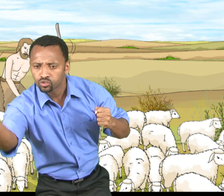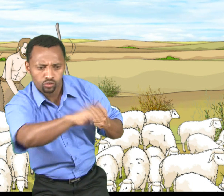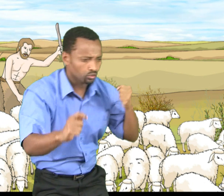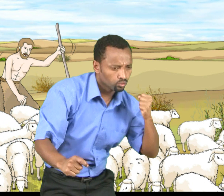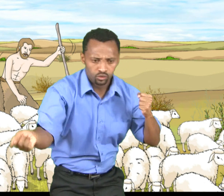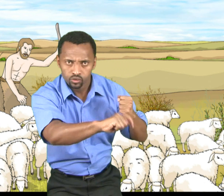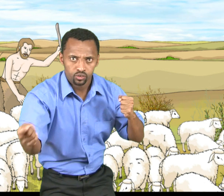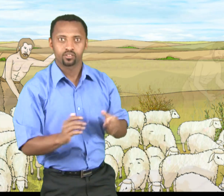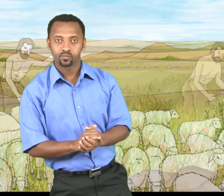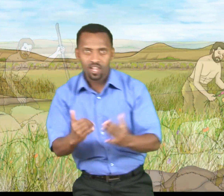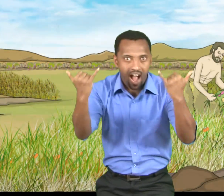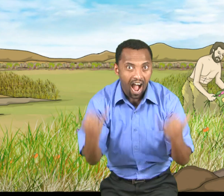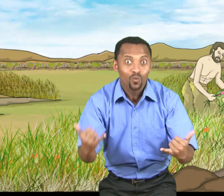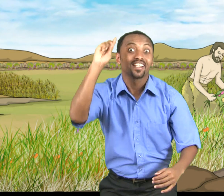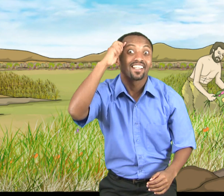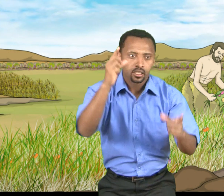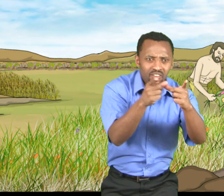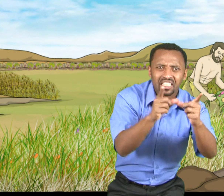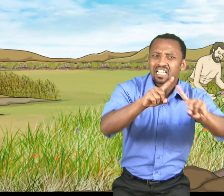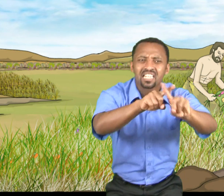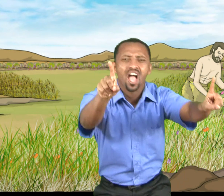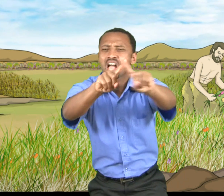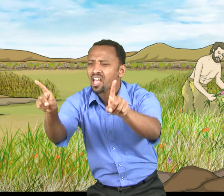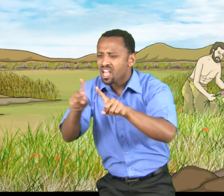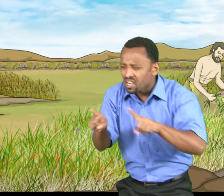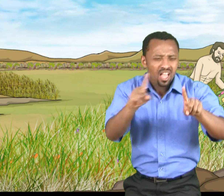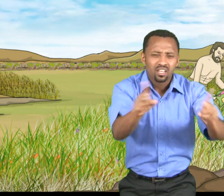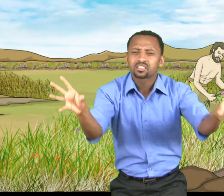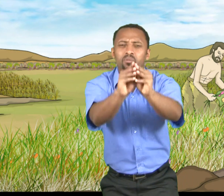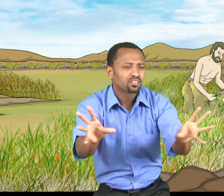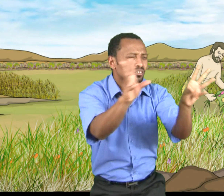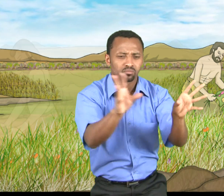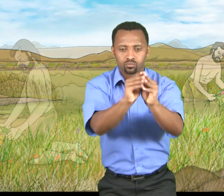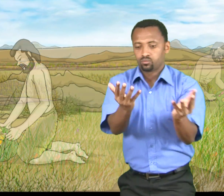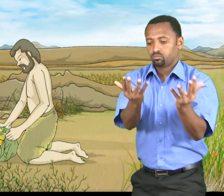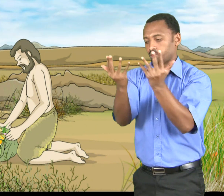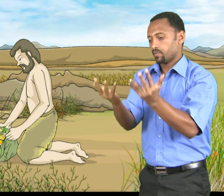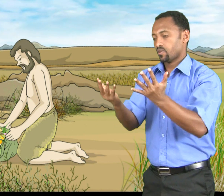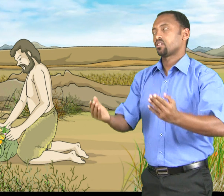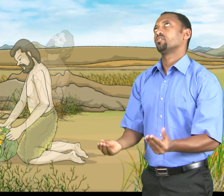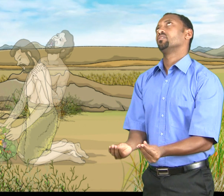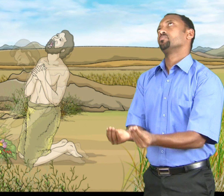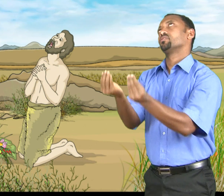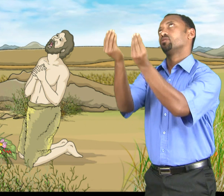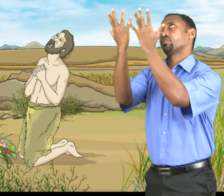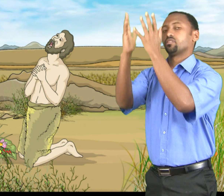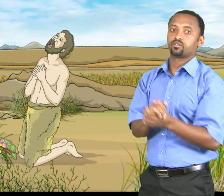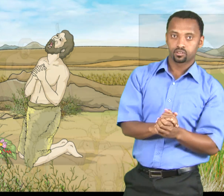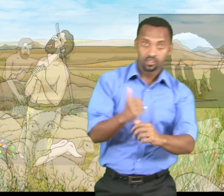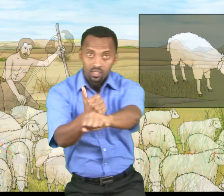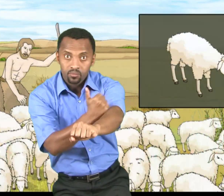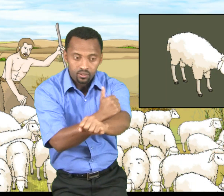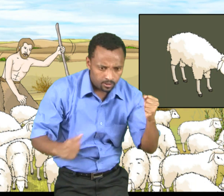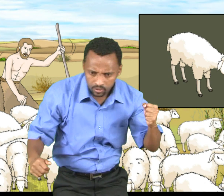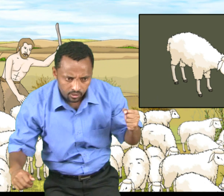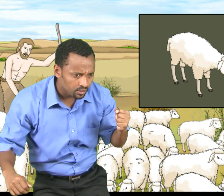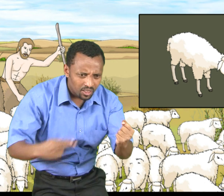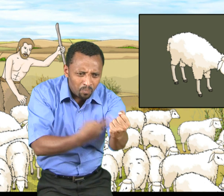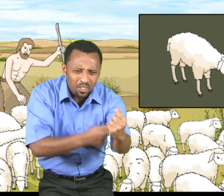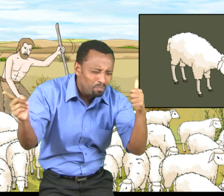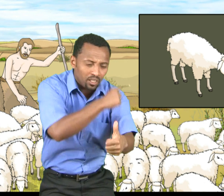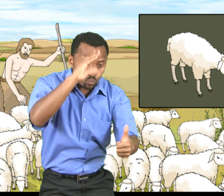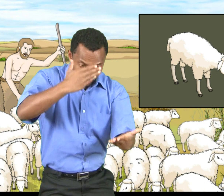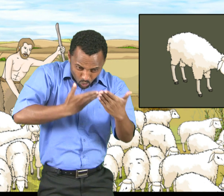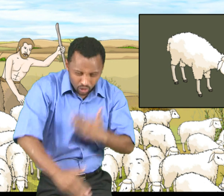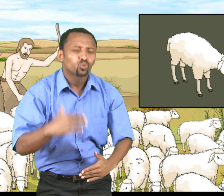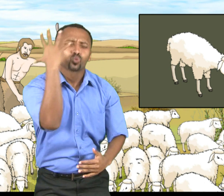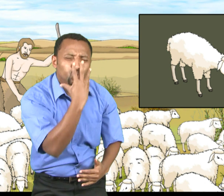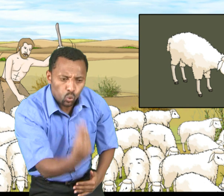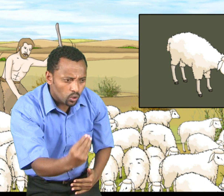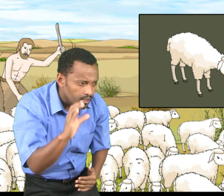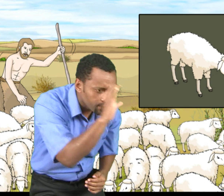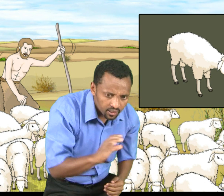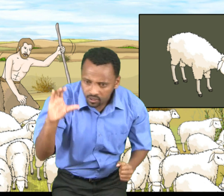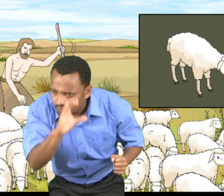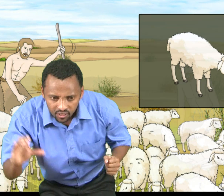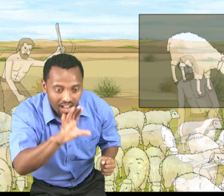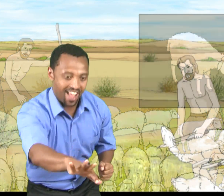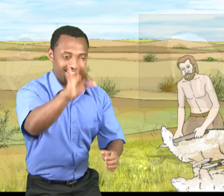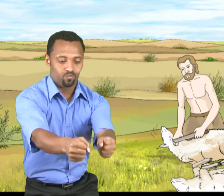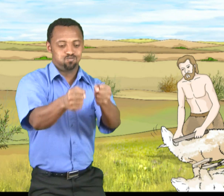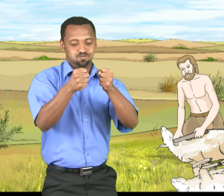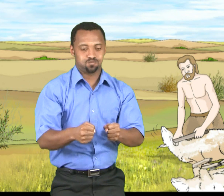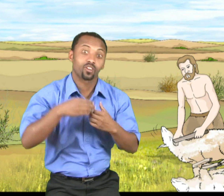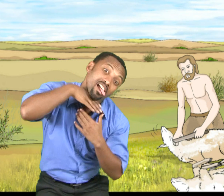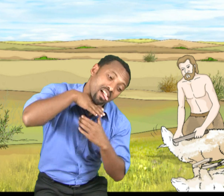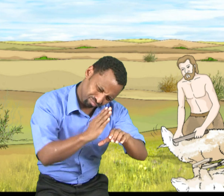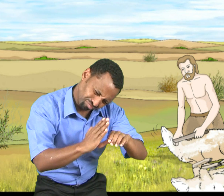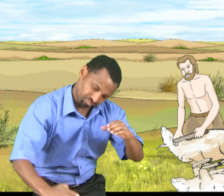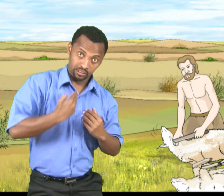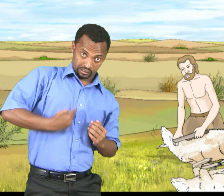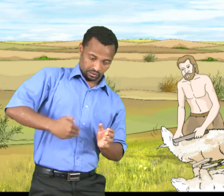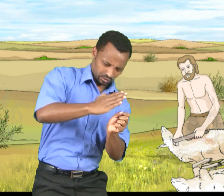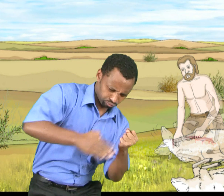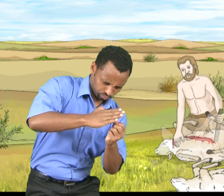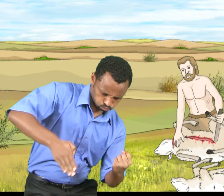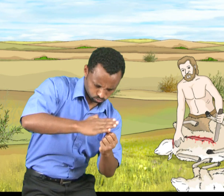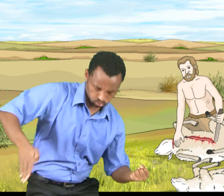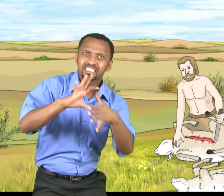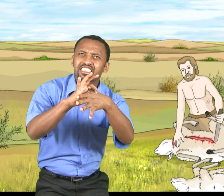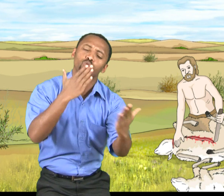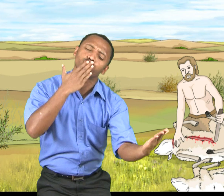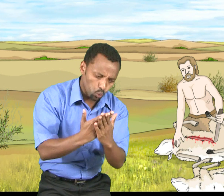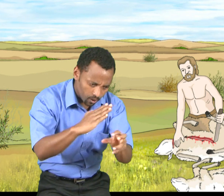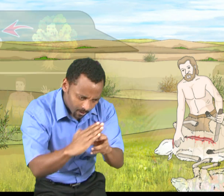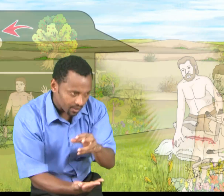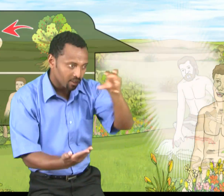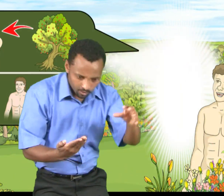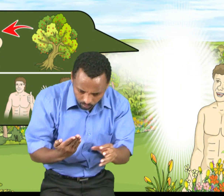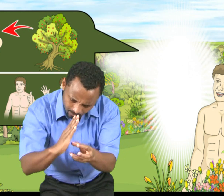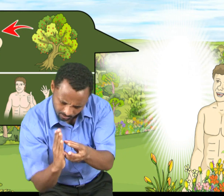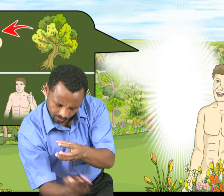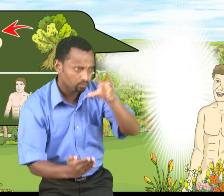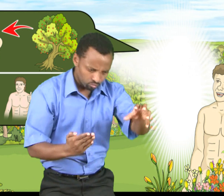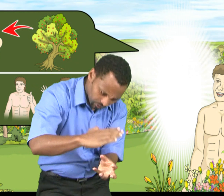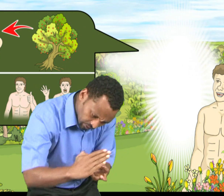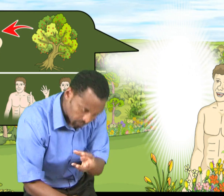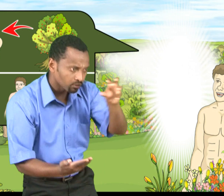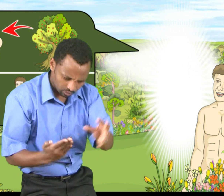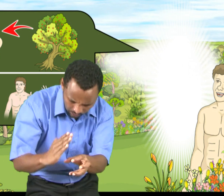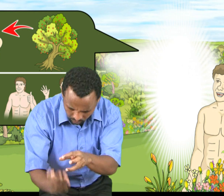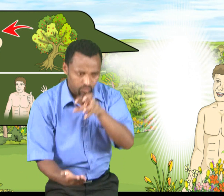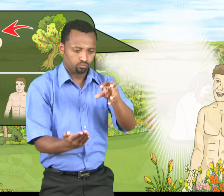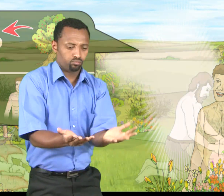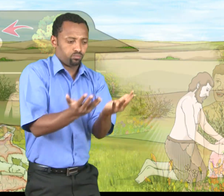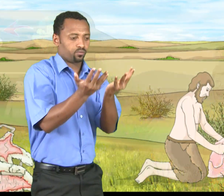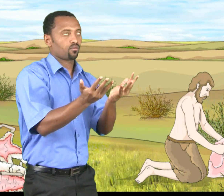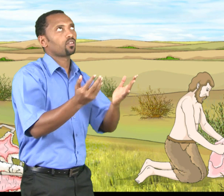So in the course of time, Cain brought some of the fruit of the soil as an offering to the LORD, while Abel brought the best portions of the firstborn of his flock.